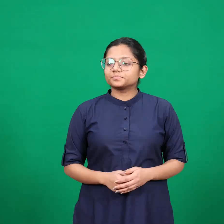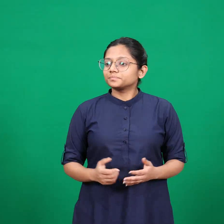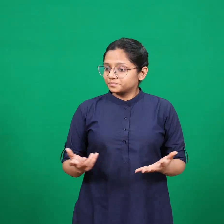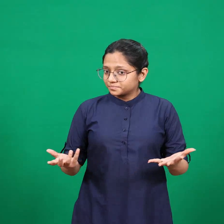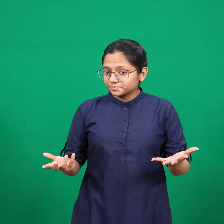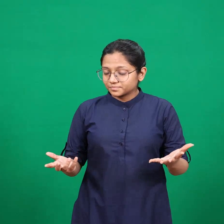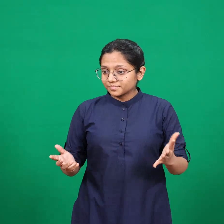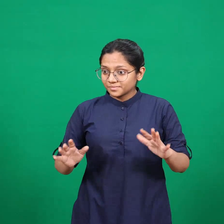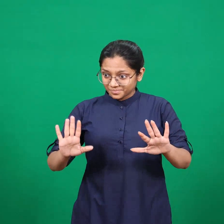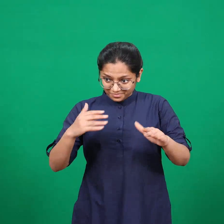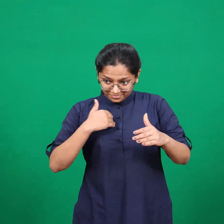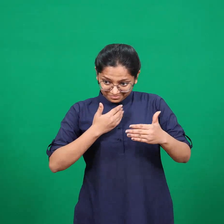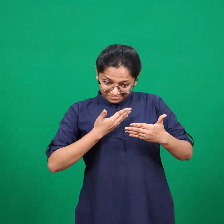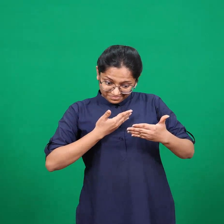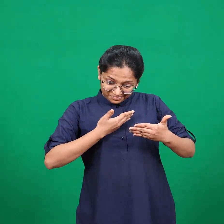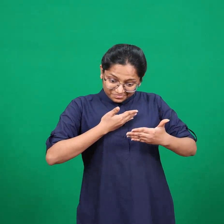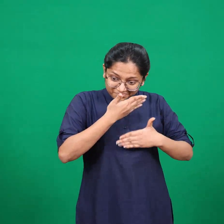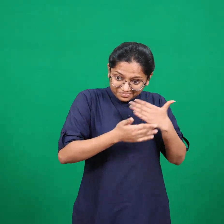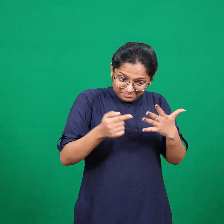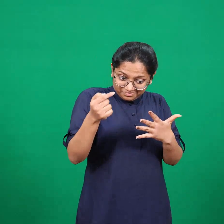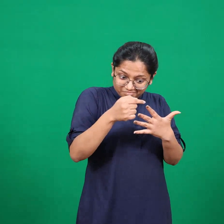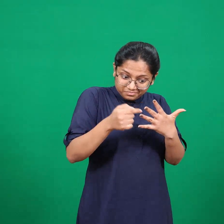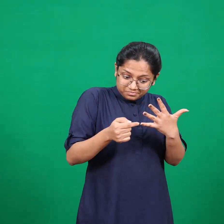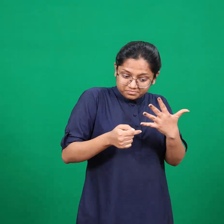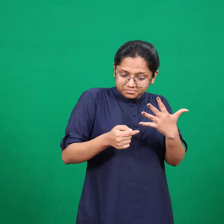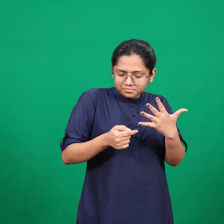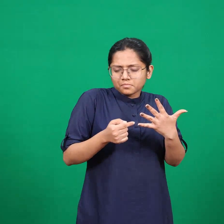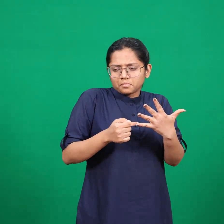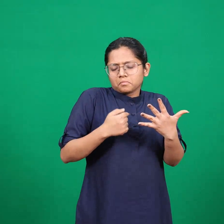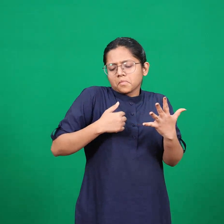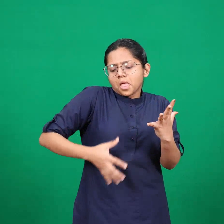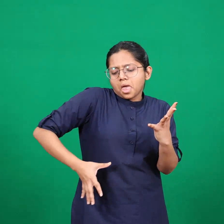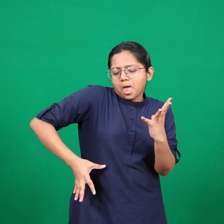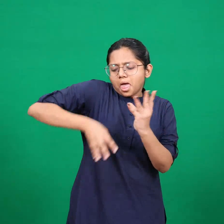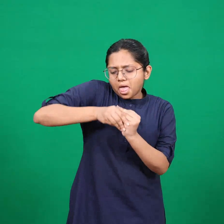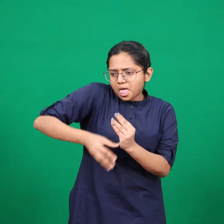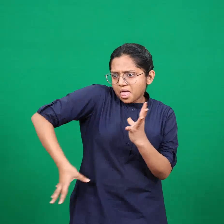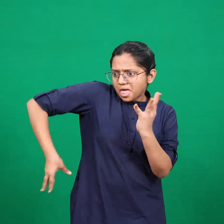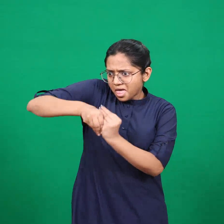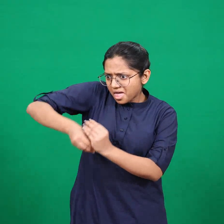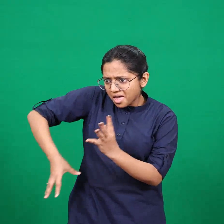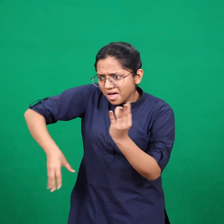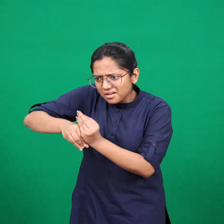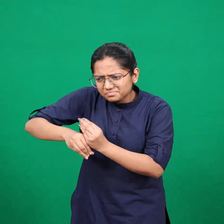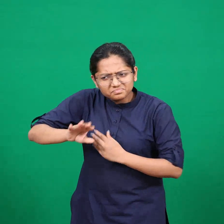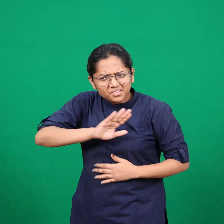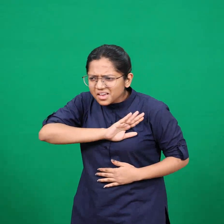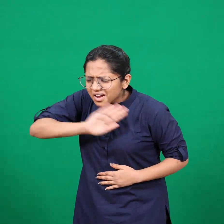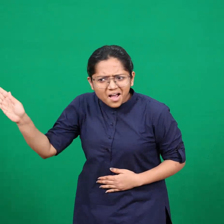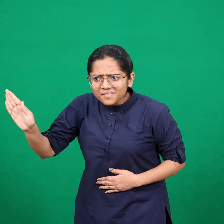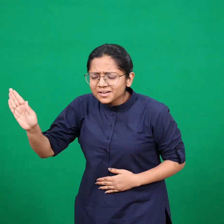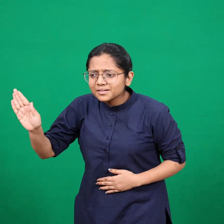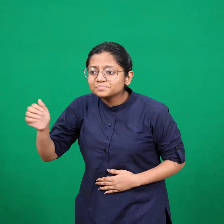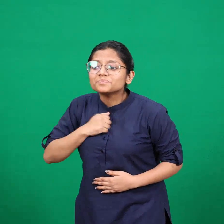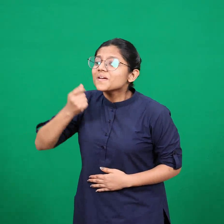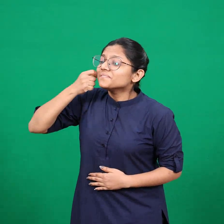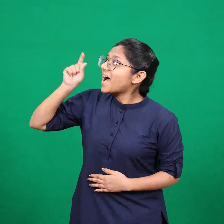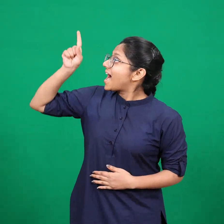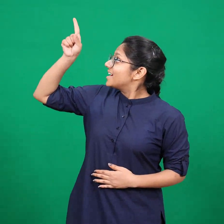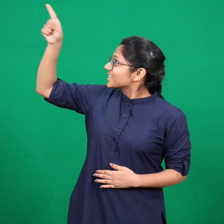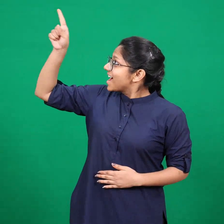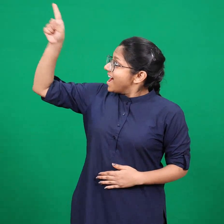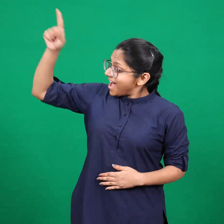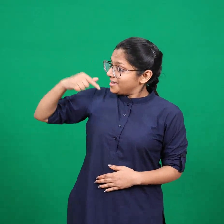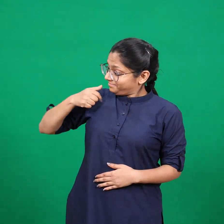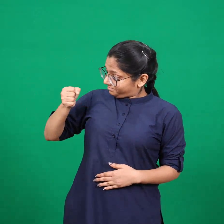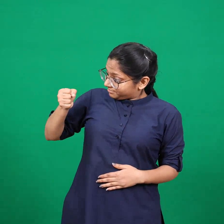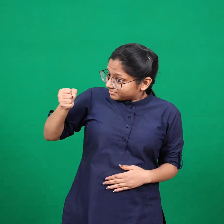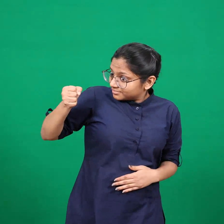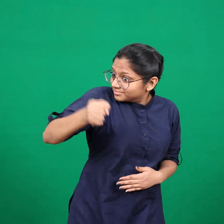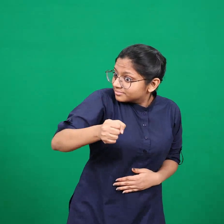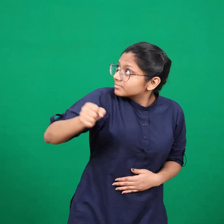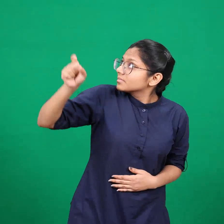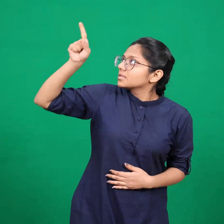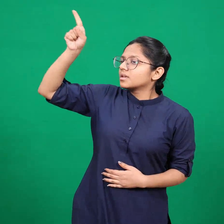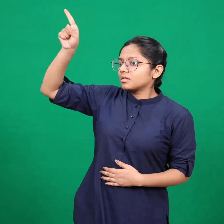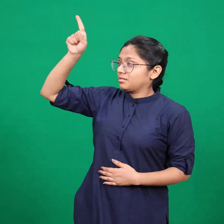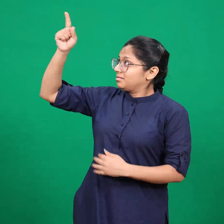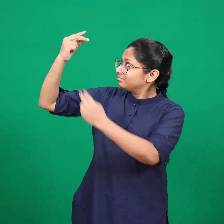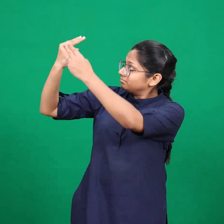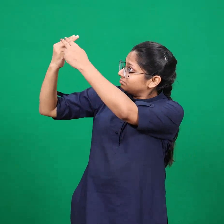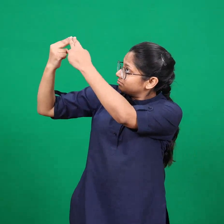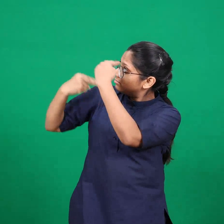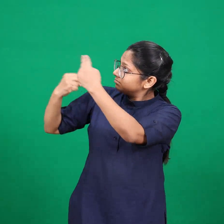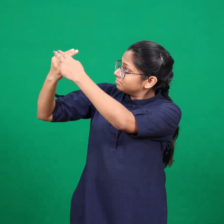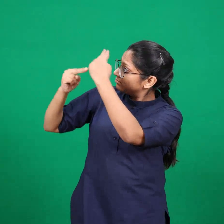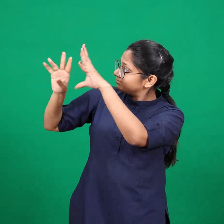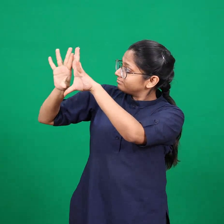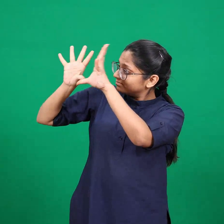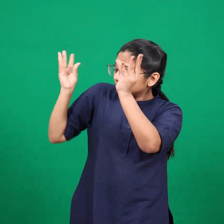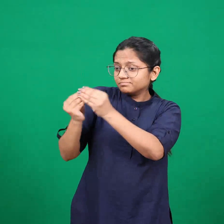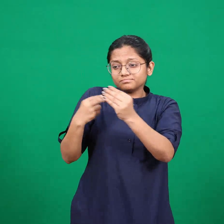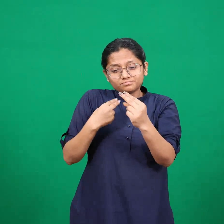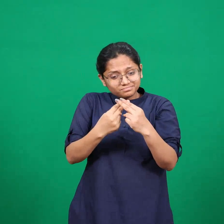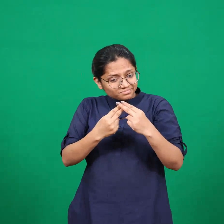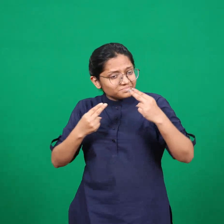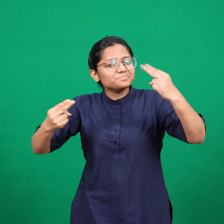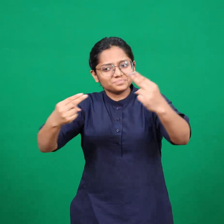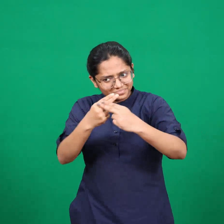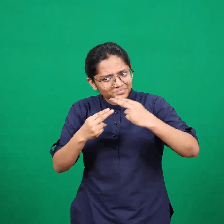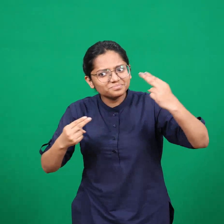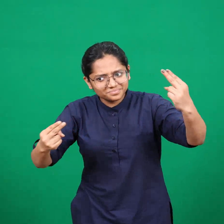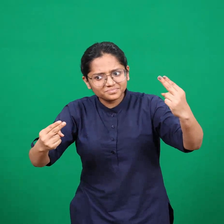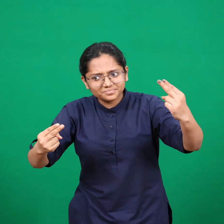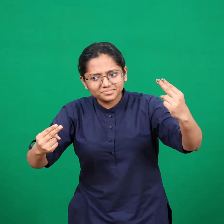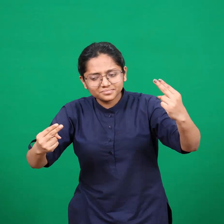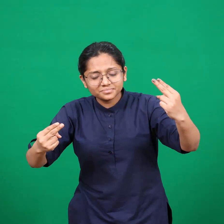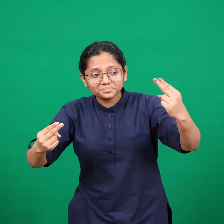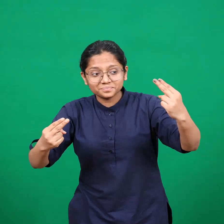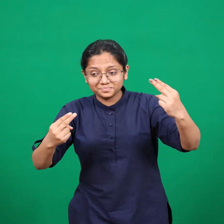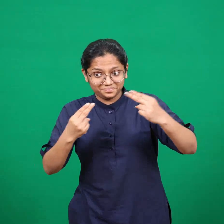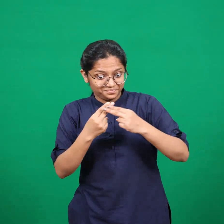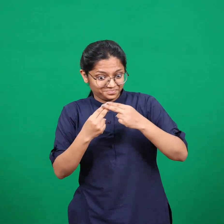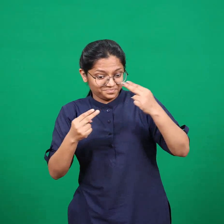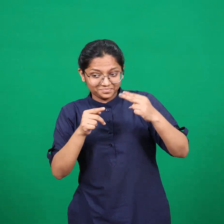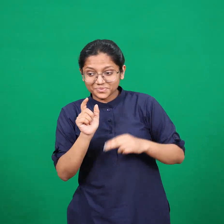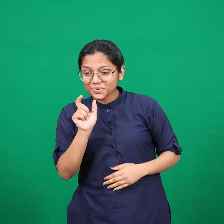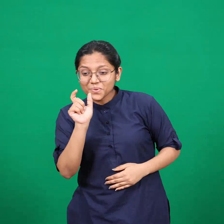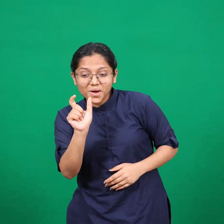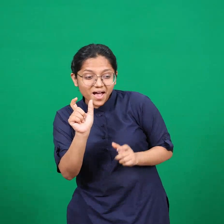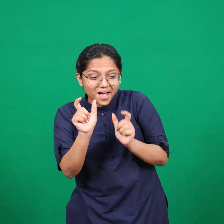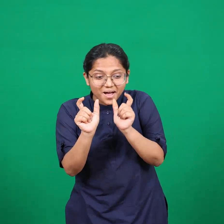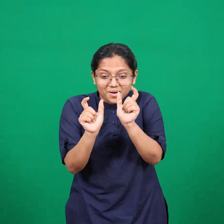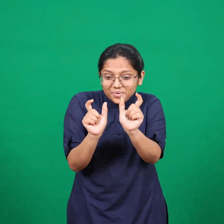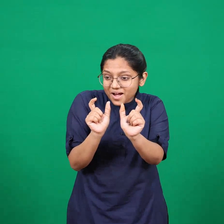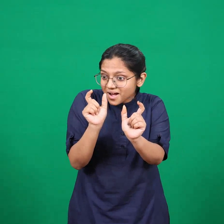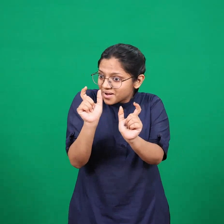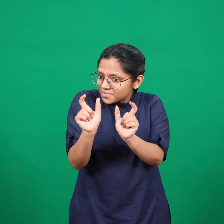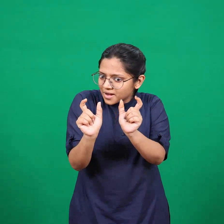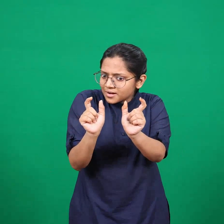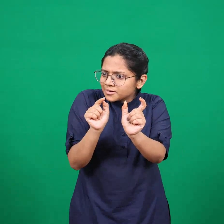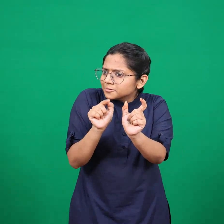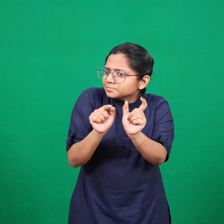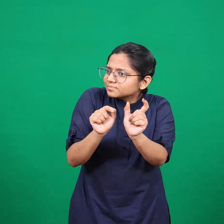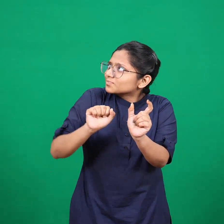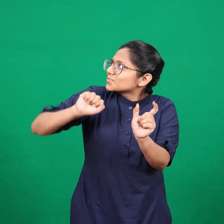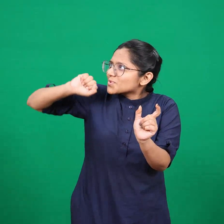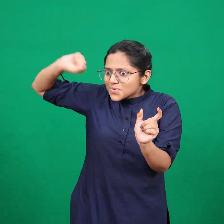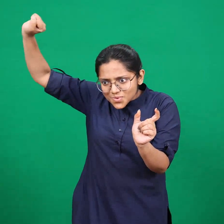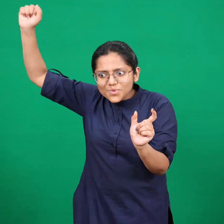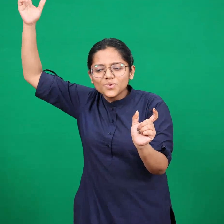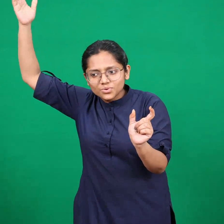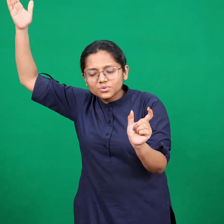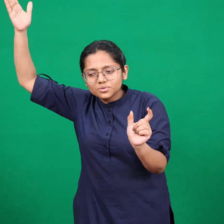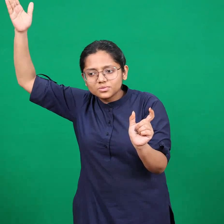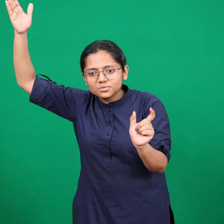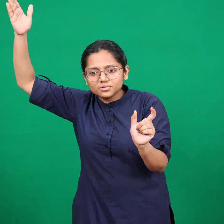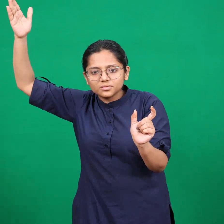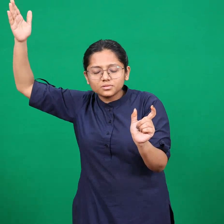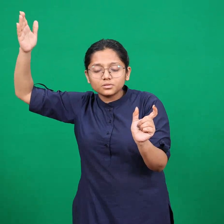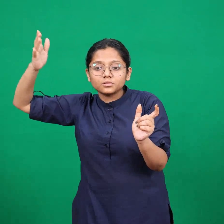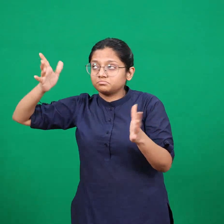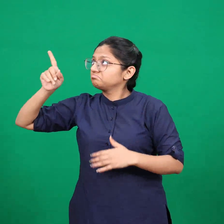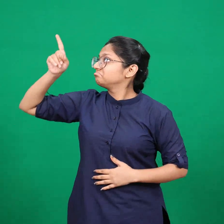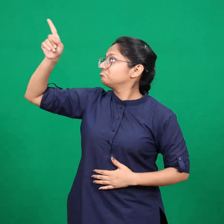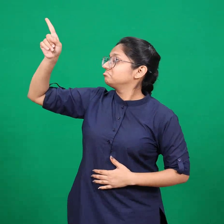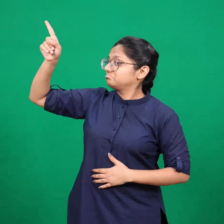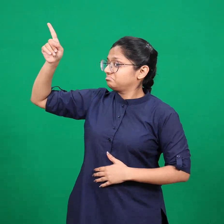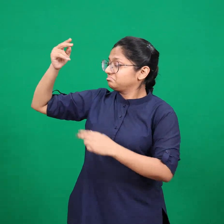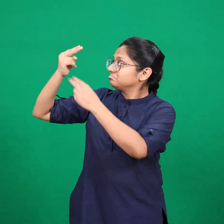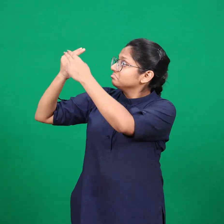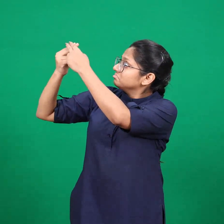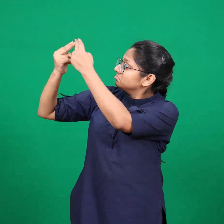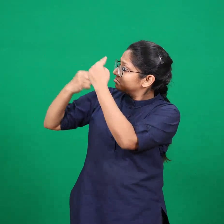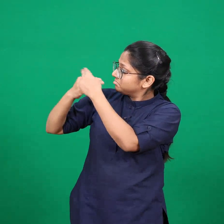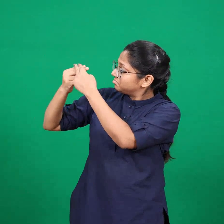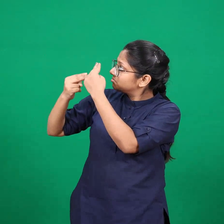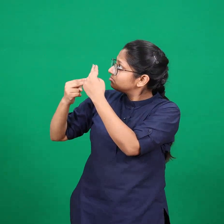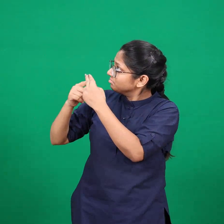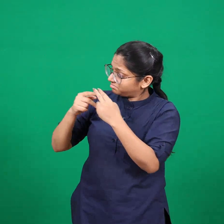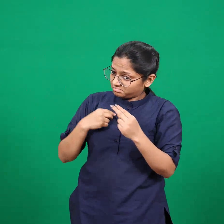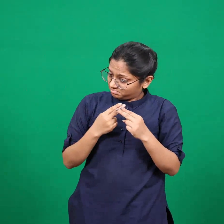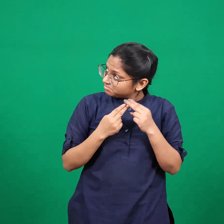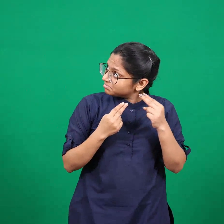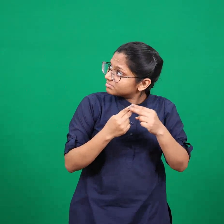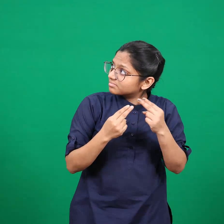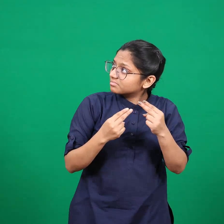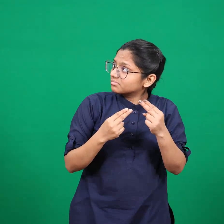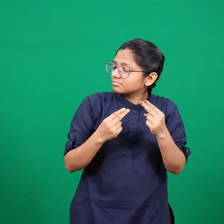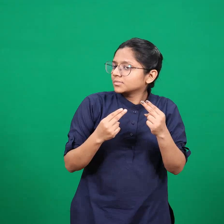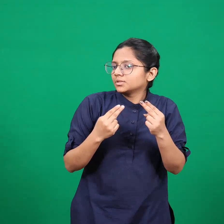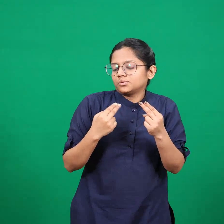I have not spoken on My own, but the Father who sent Me has commanded Me what to say and how to say it.